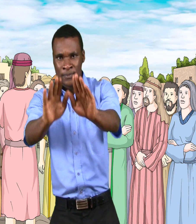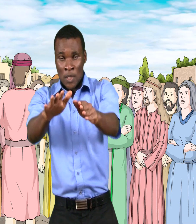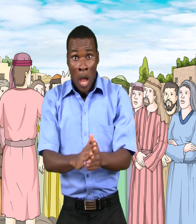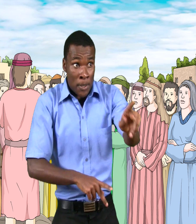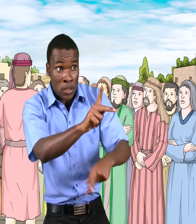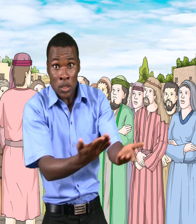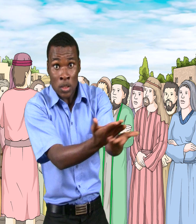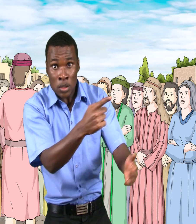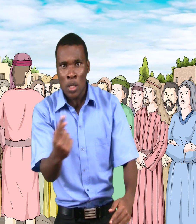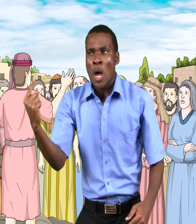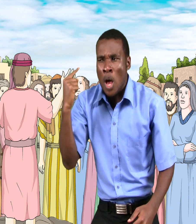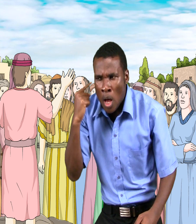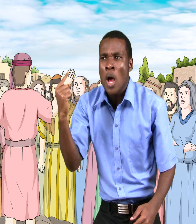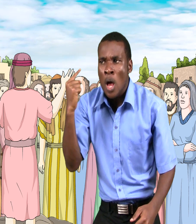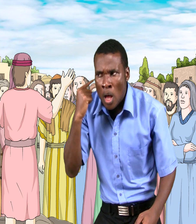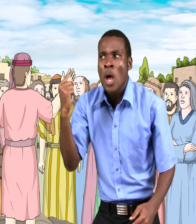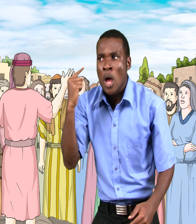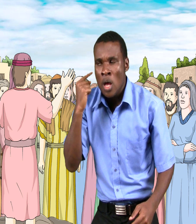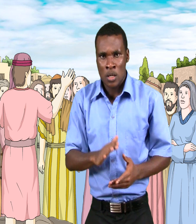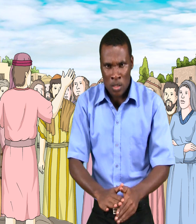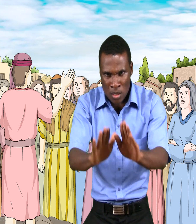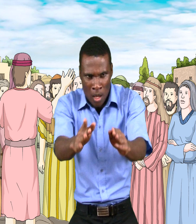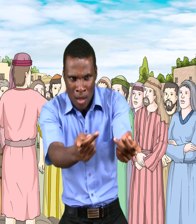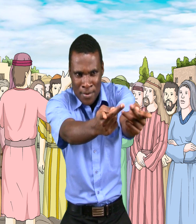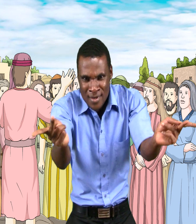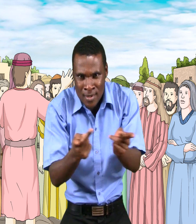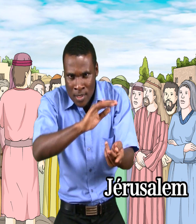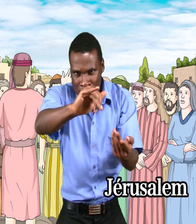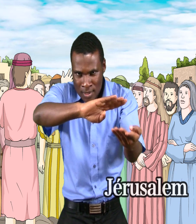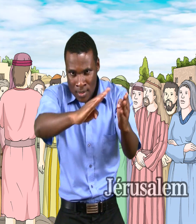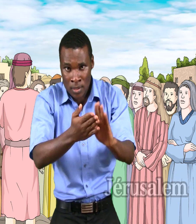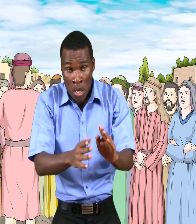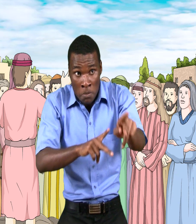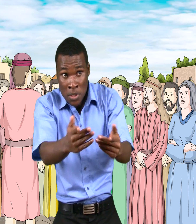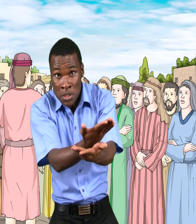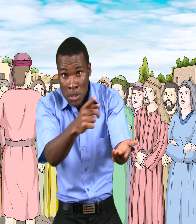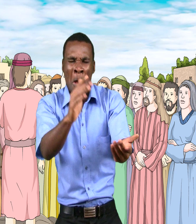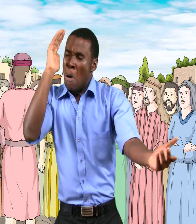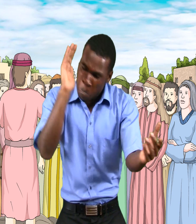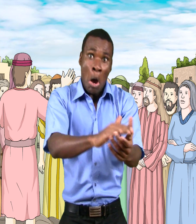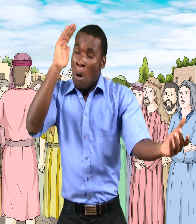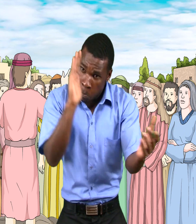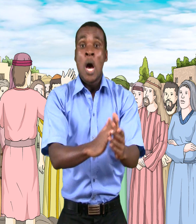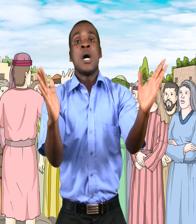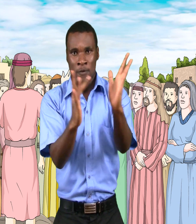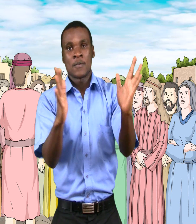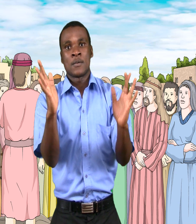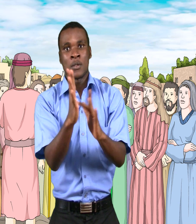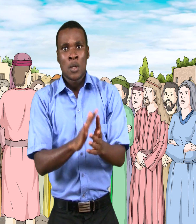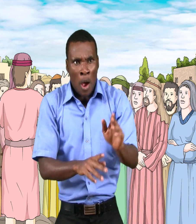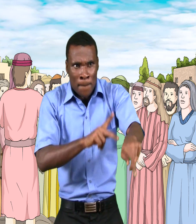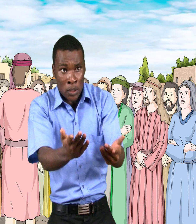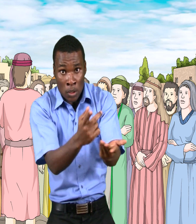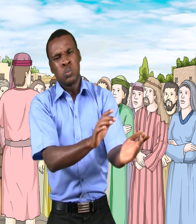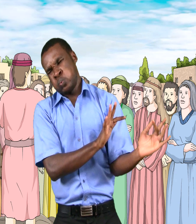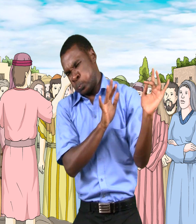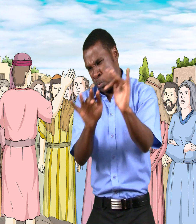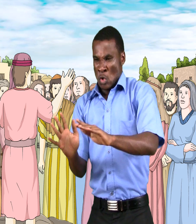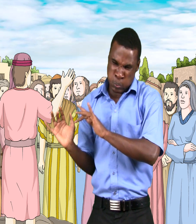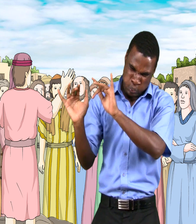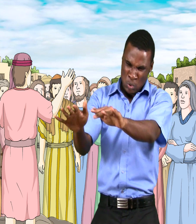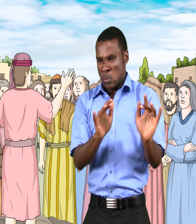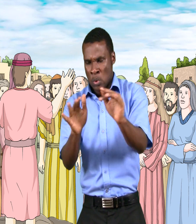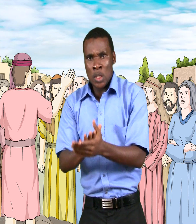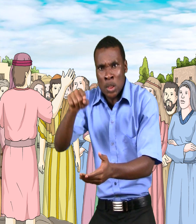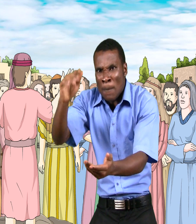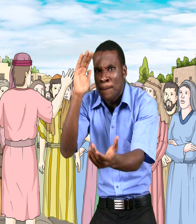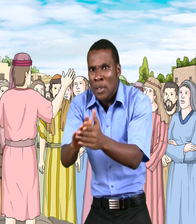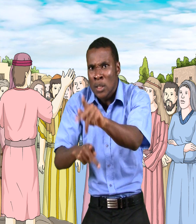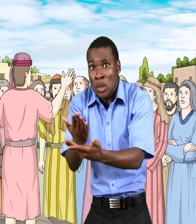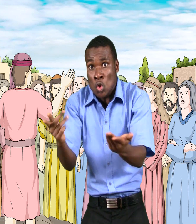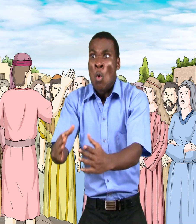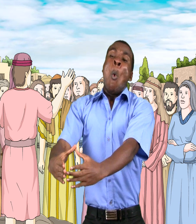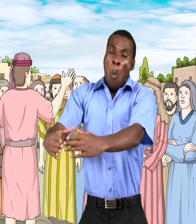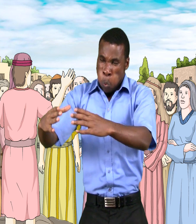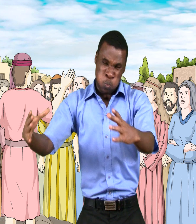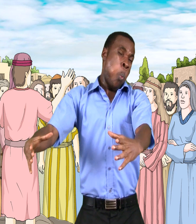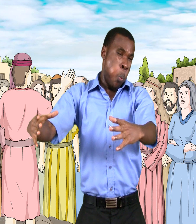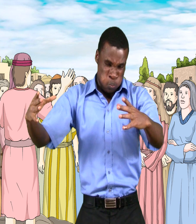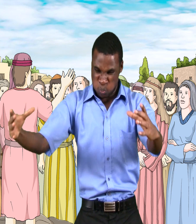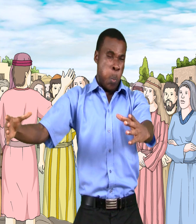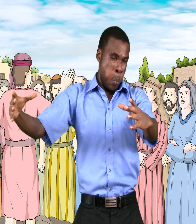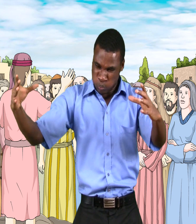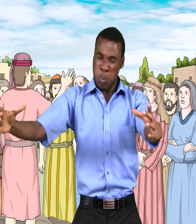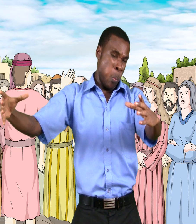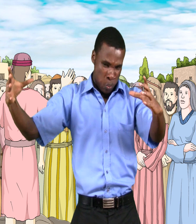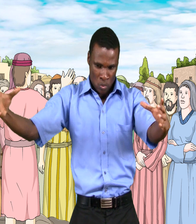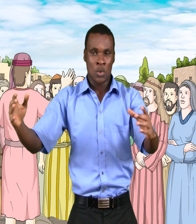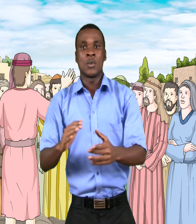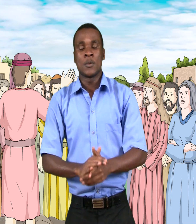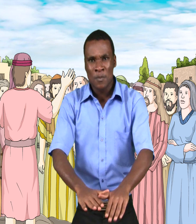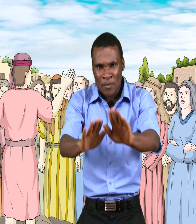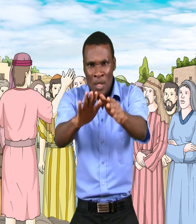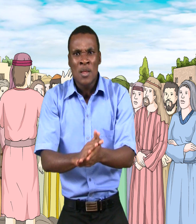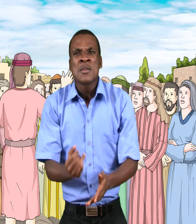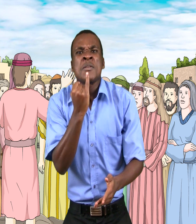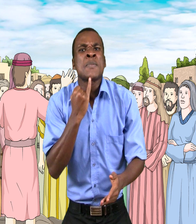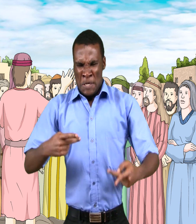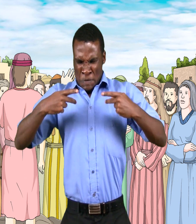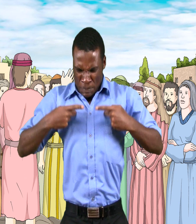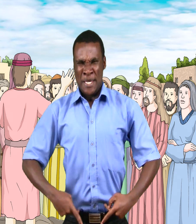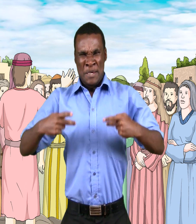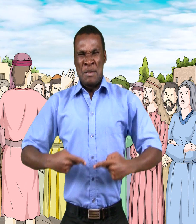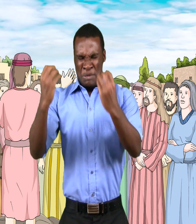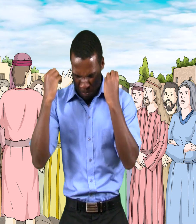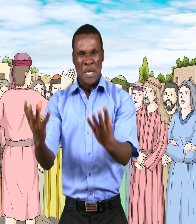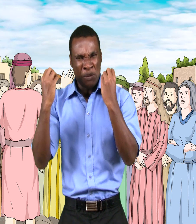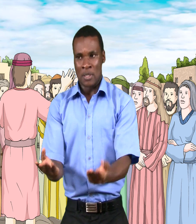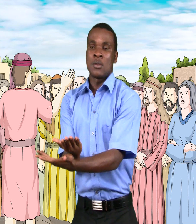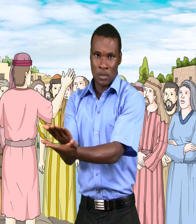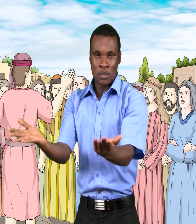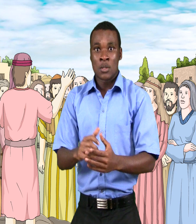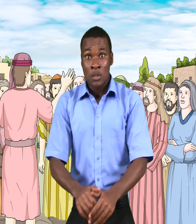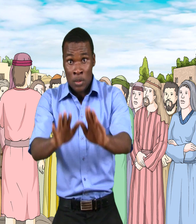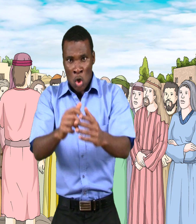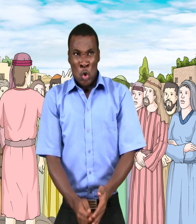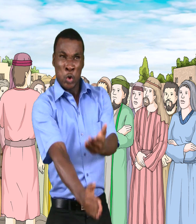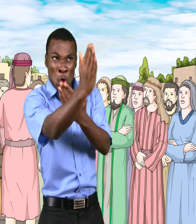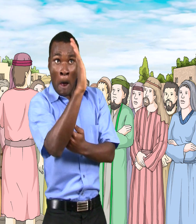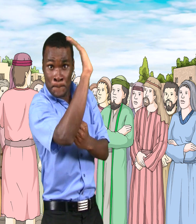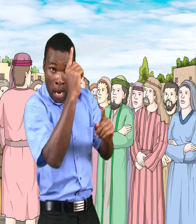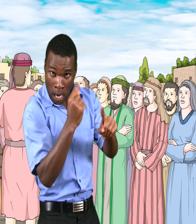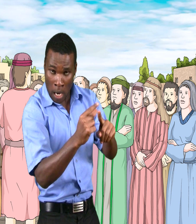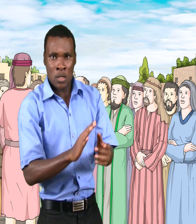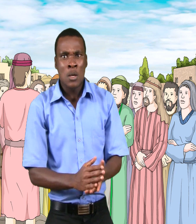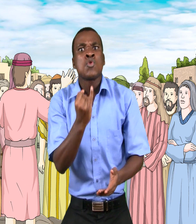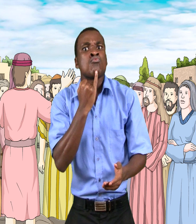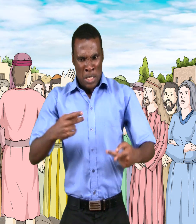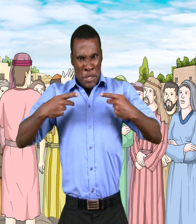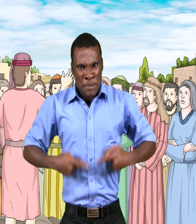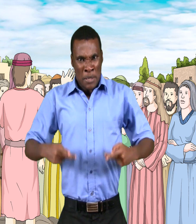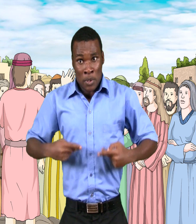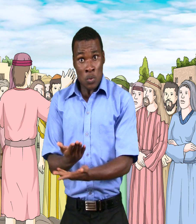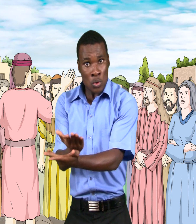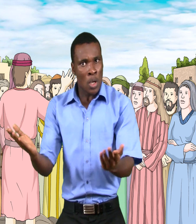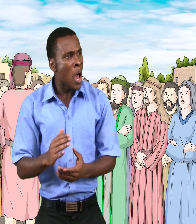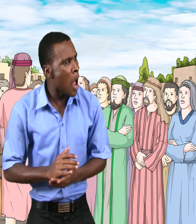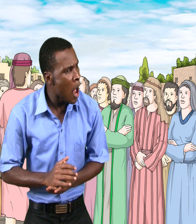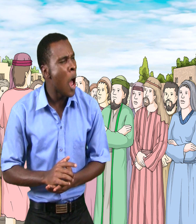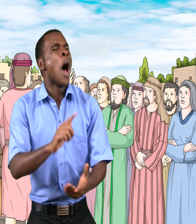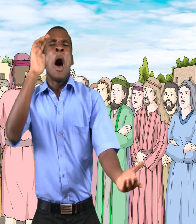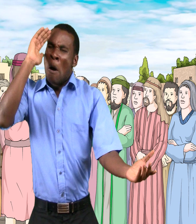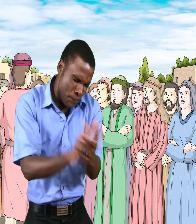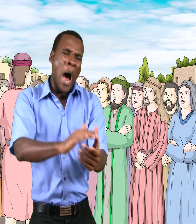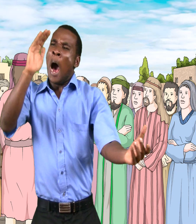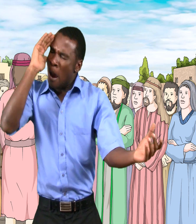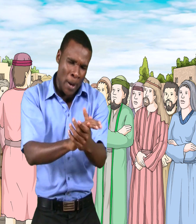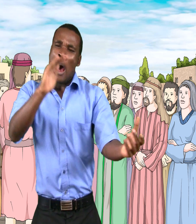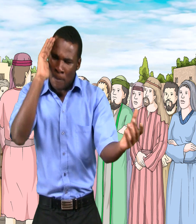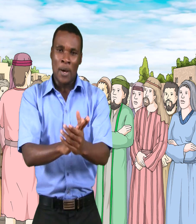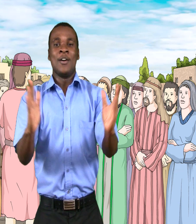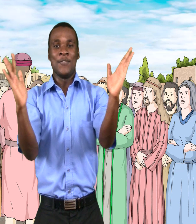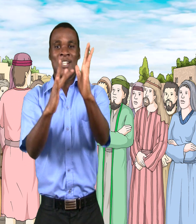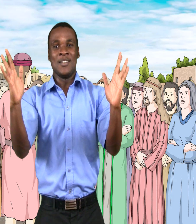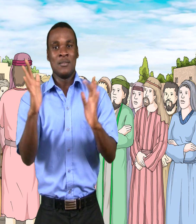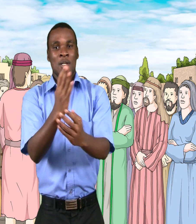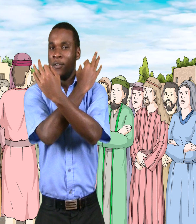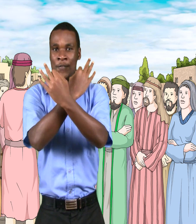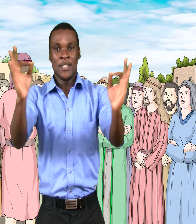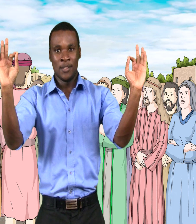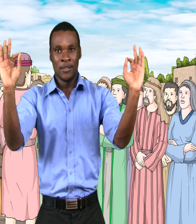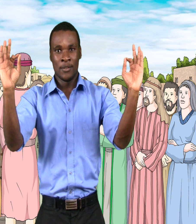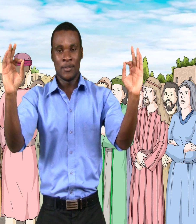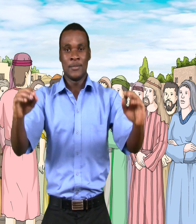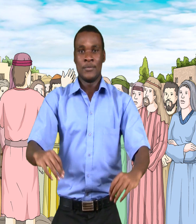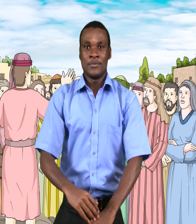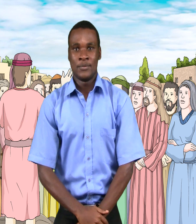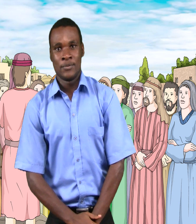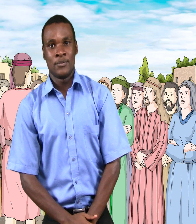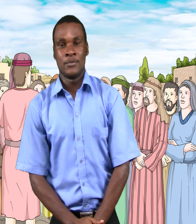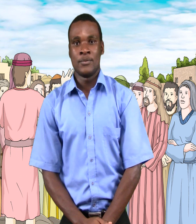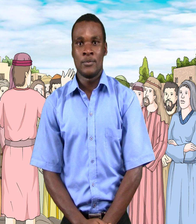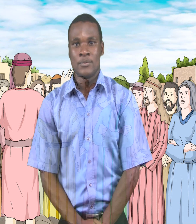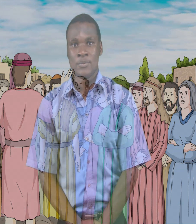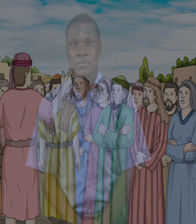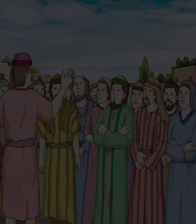The number of disciples in Jerusalem grew rapidly, and a great number of priests became obedient to the faith.